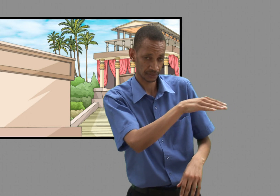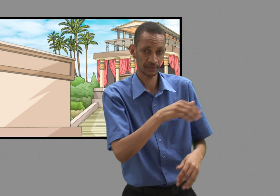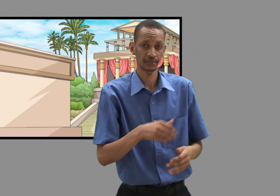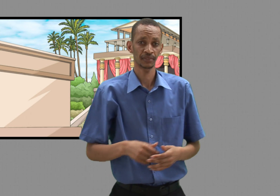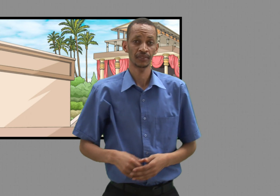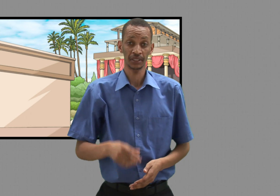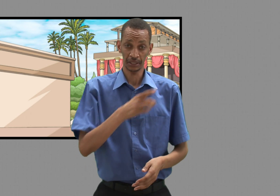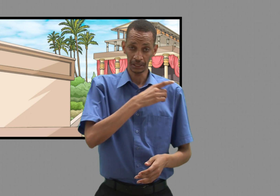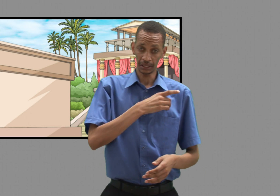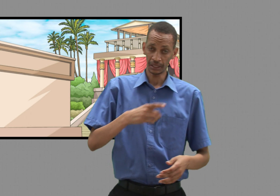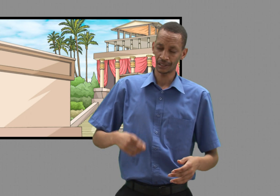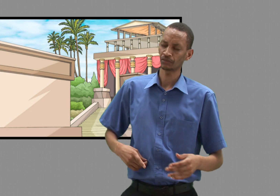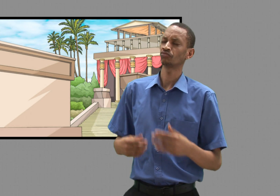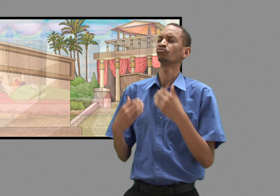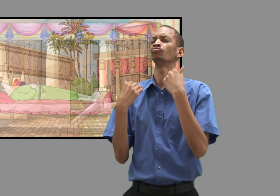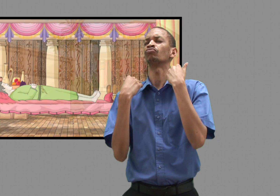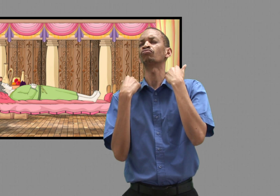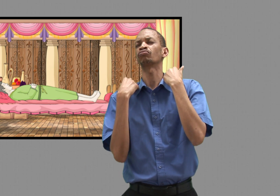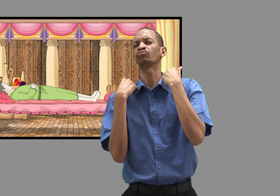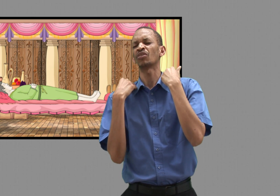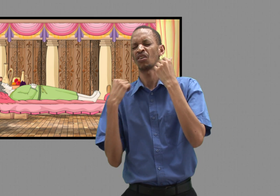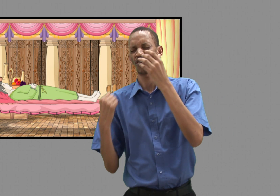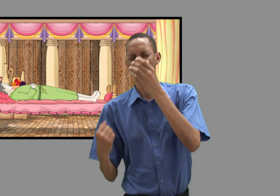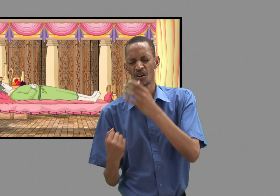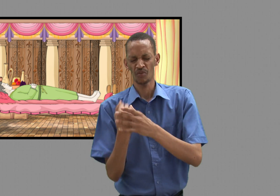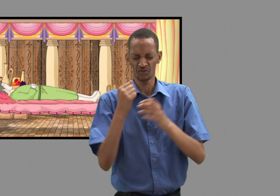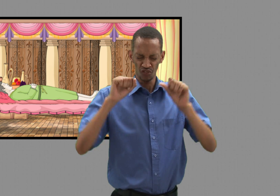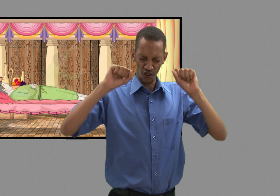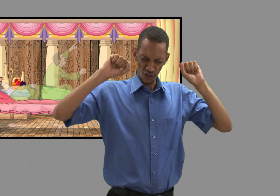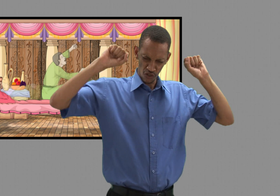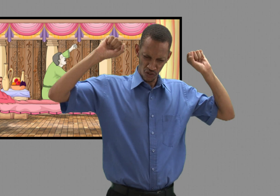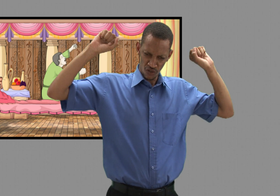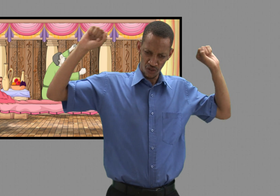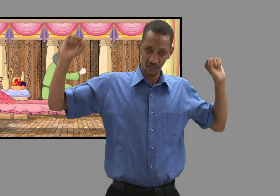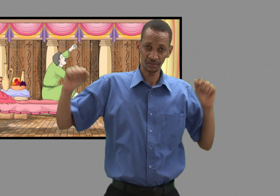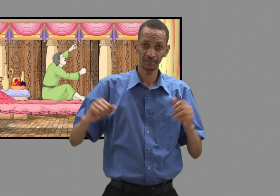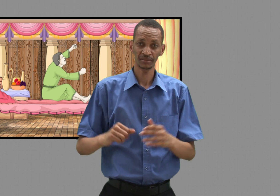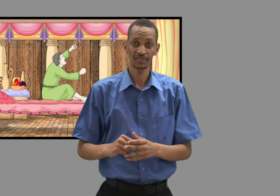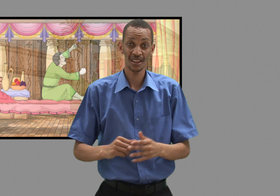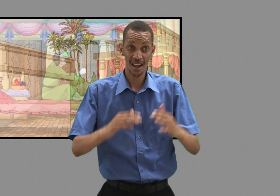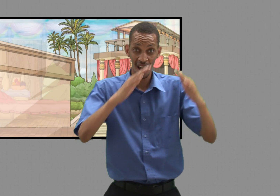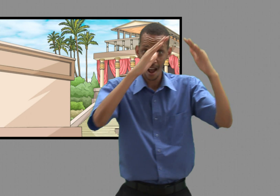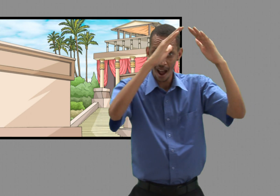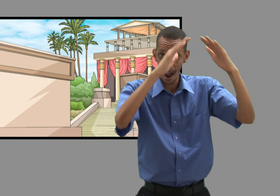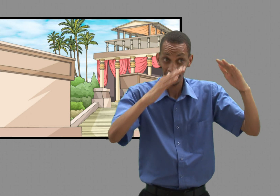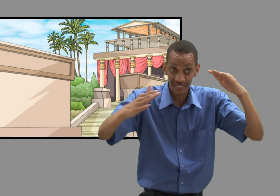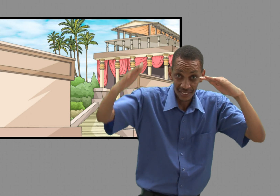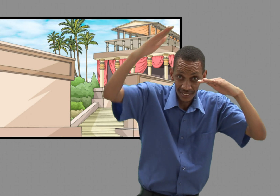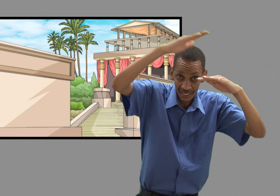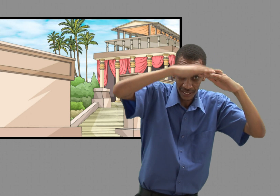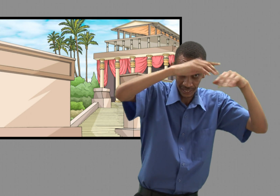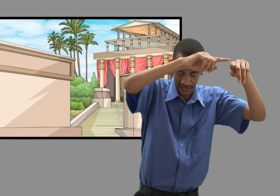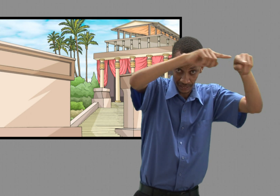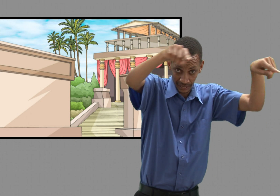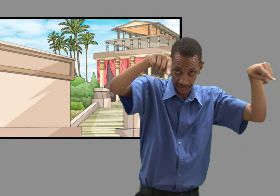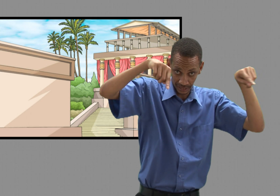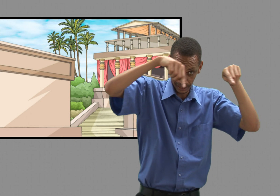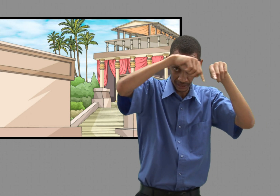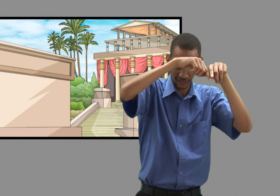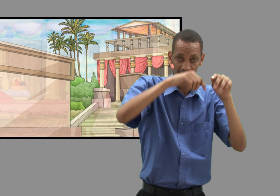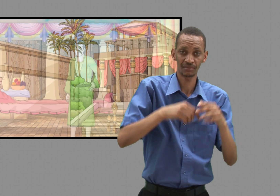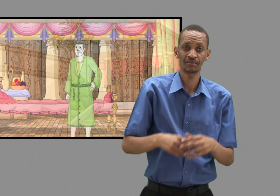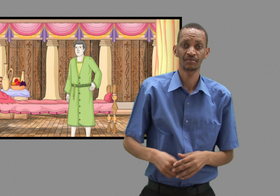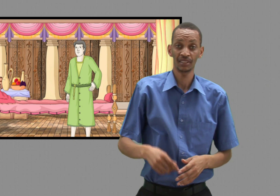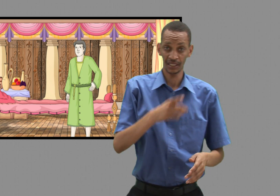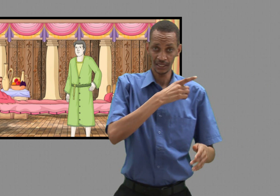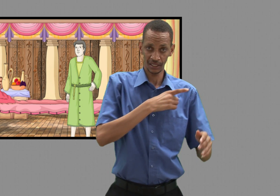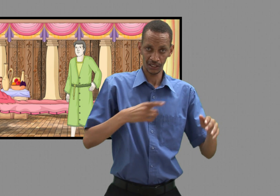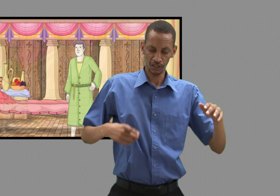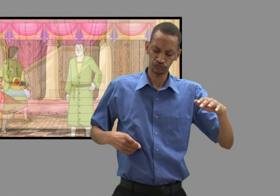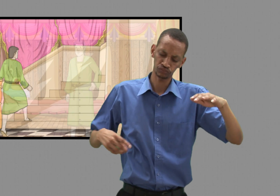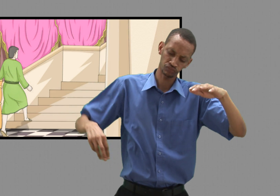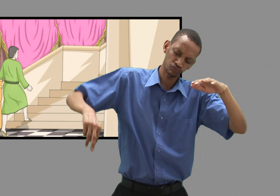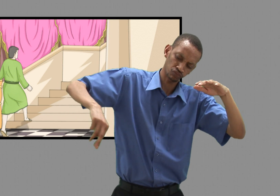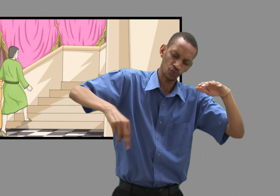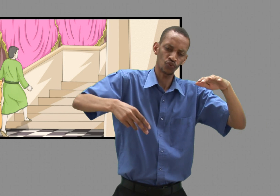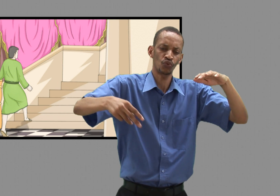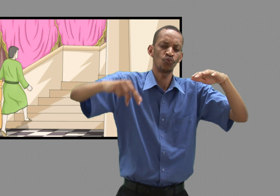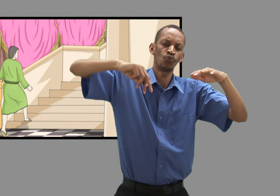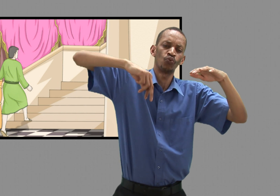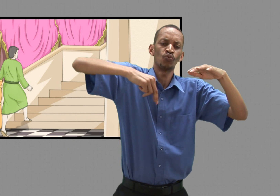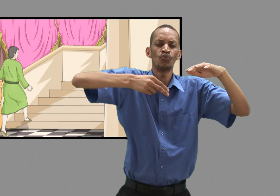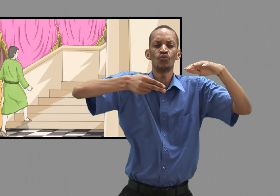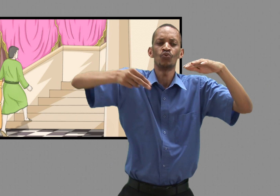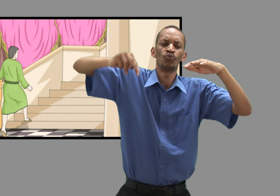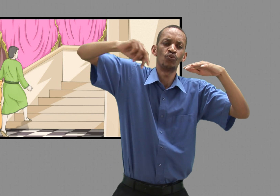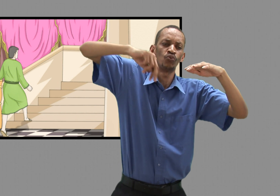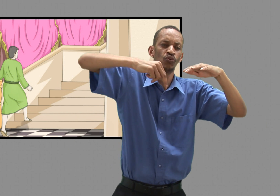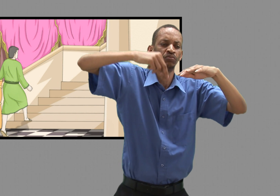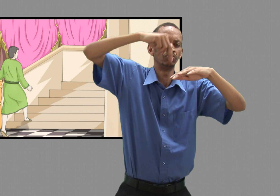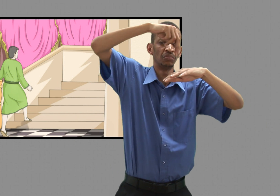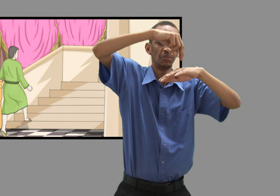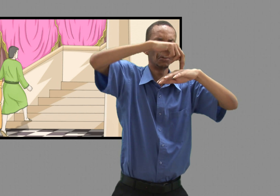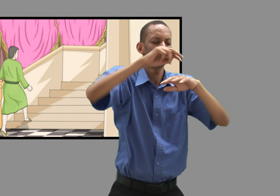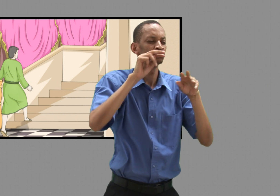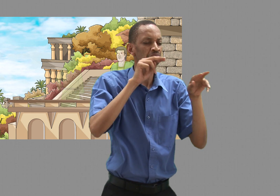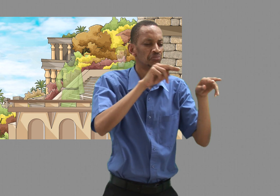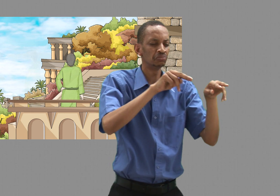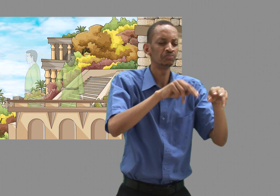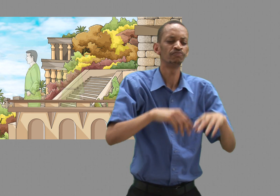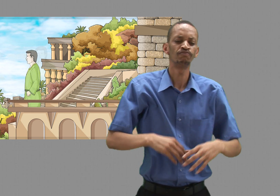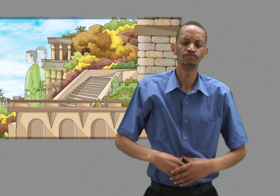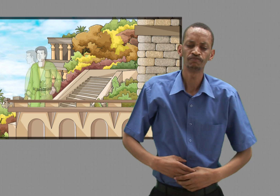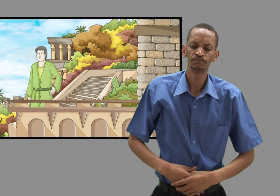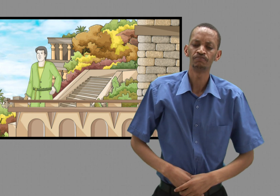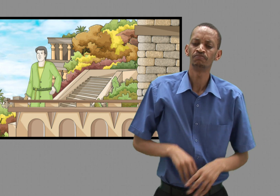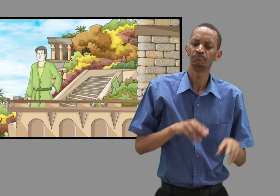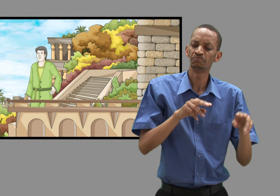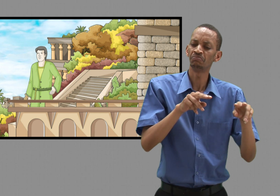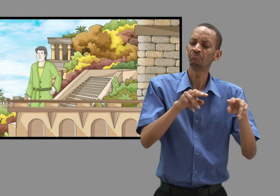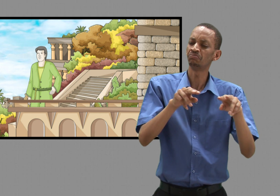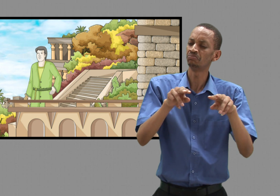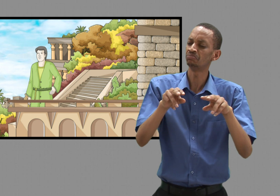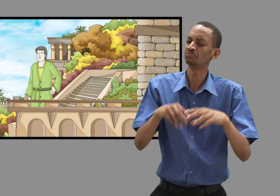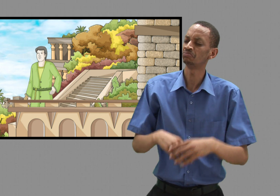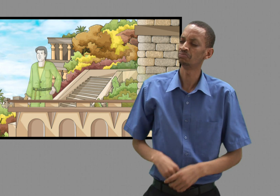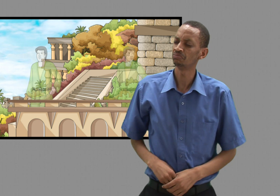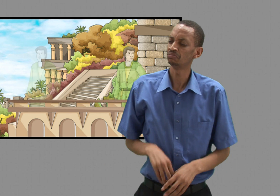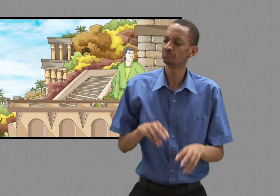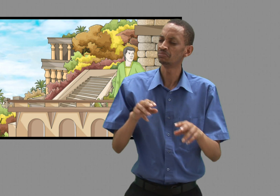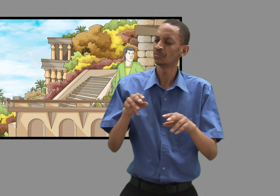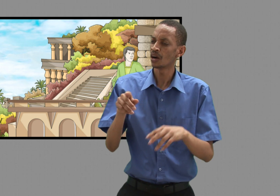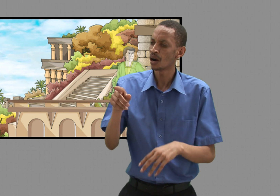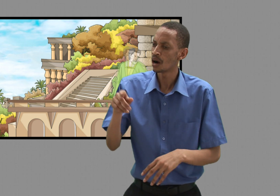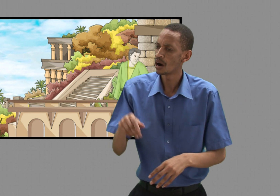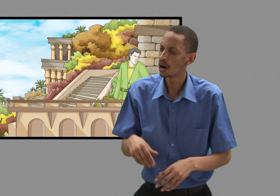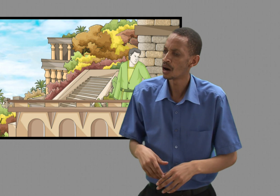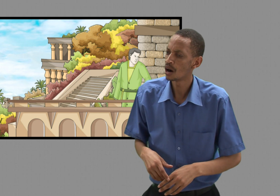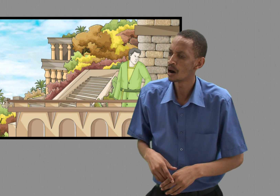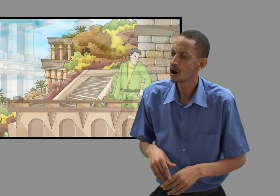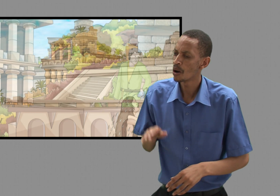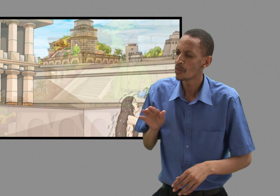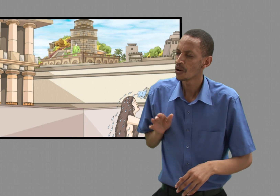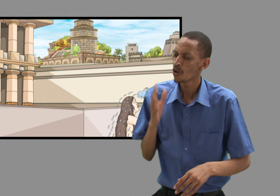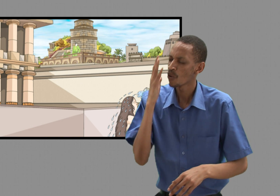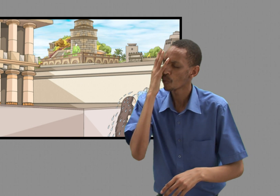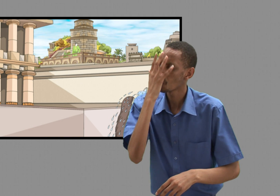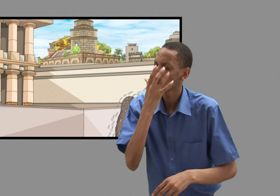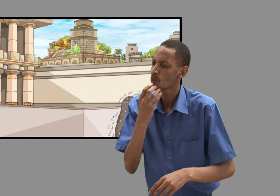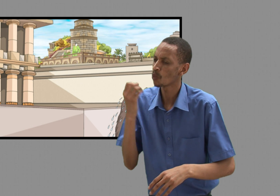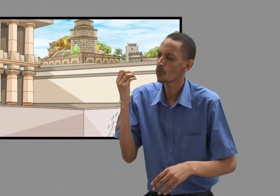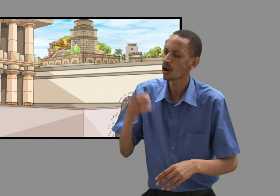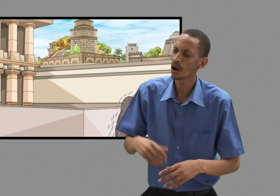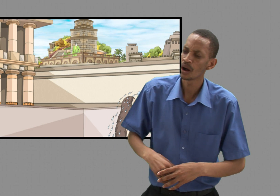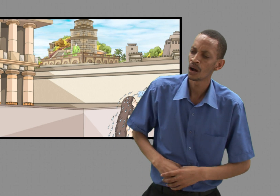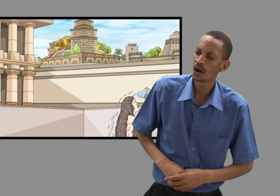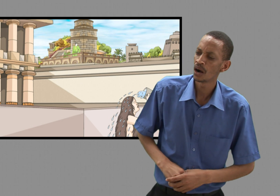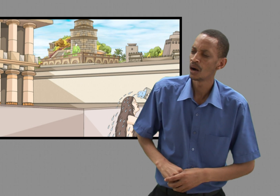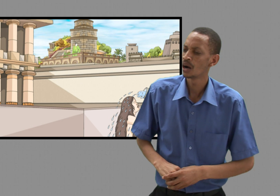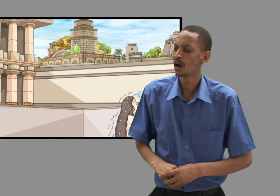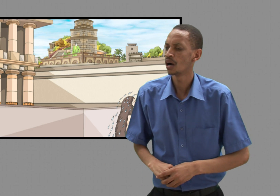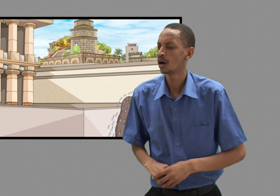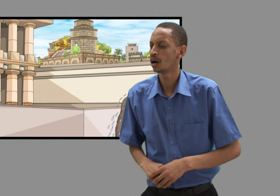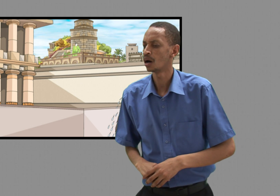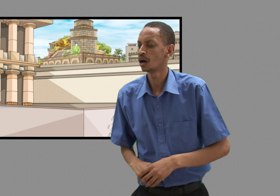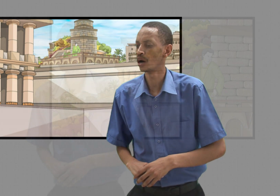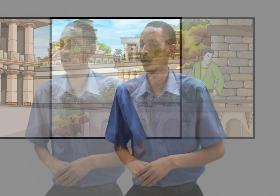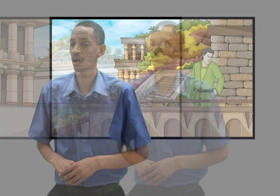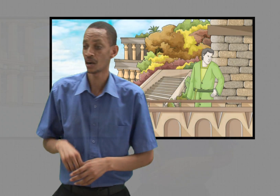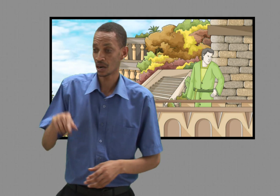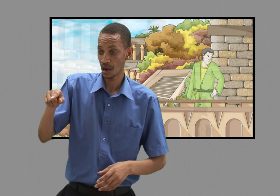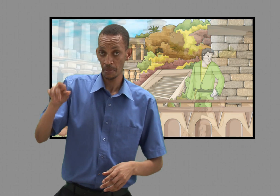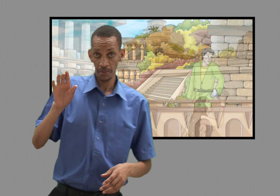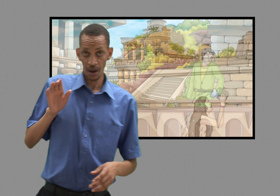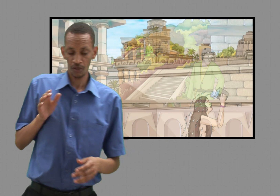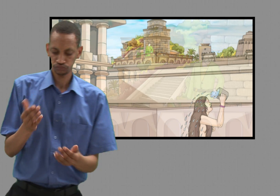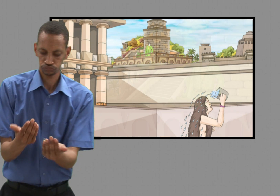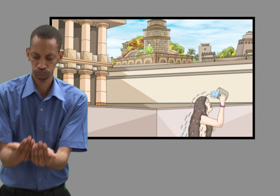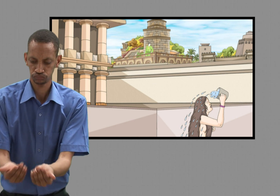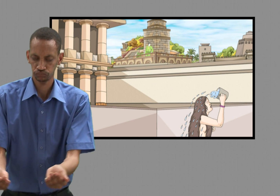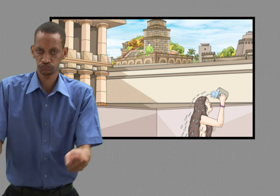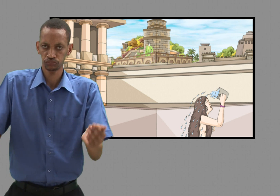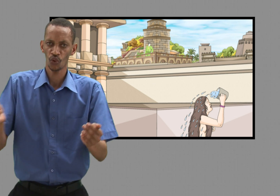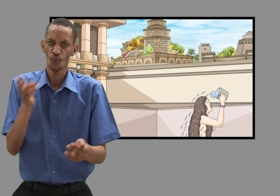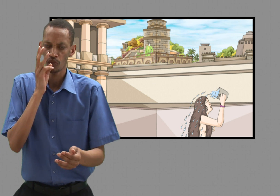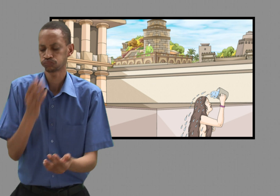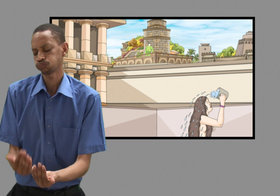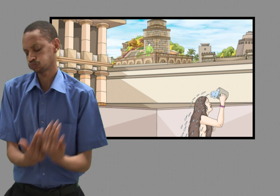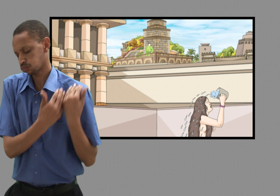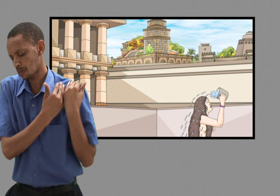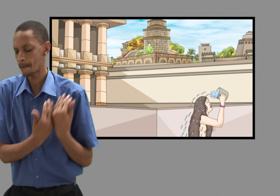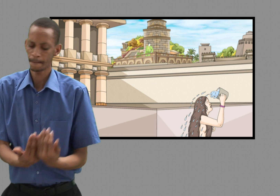One evening David got up from his bed and strolled around on the roof of the palace.